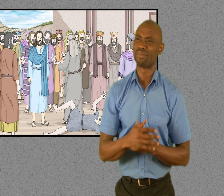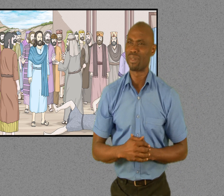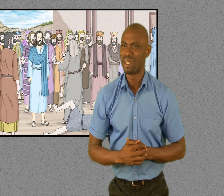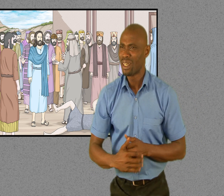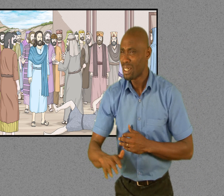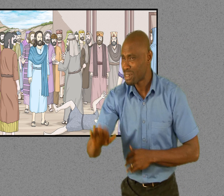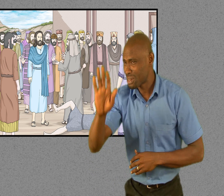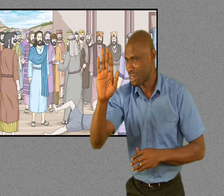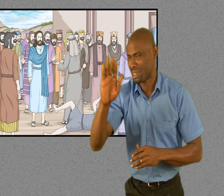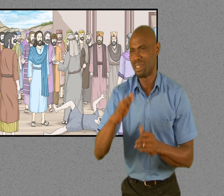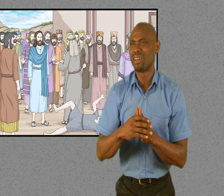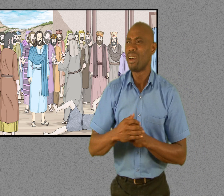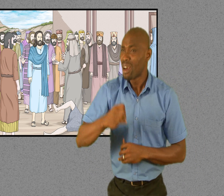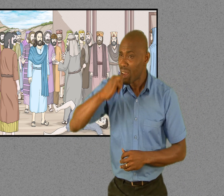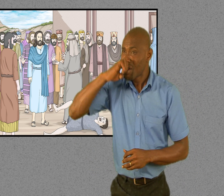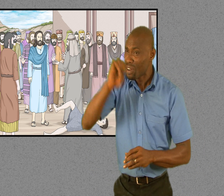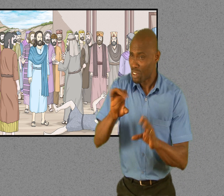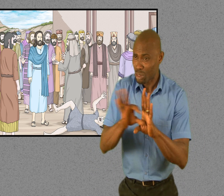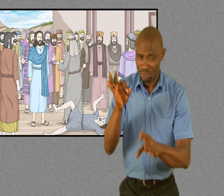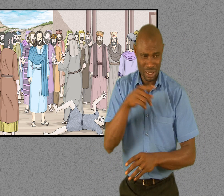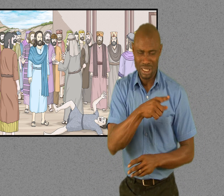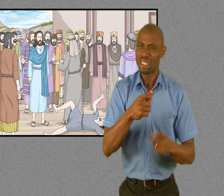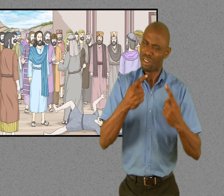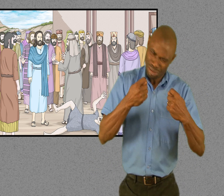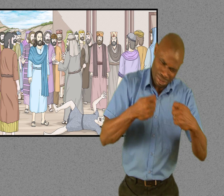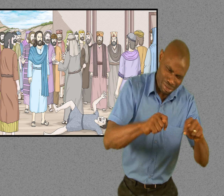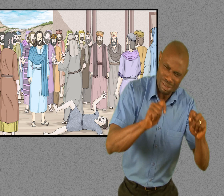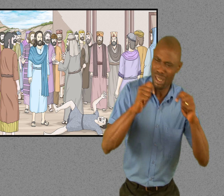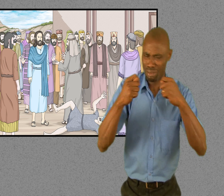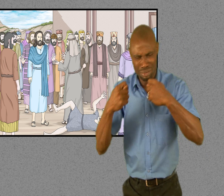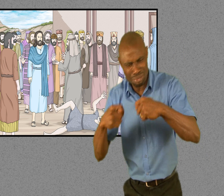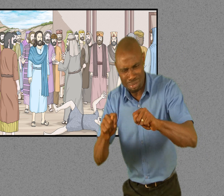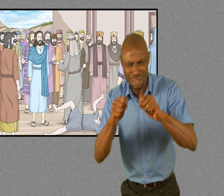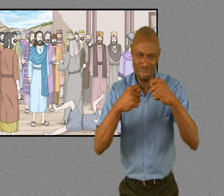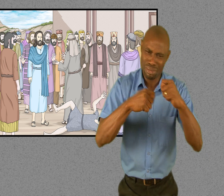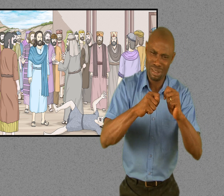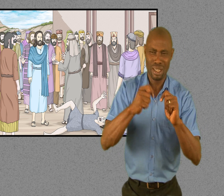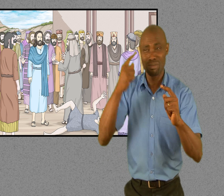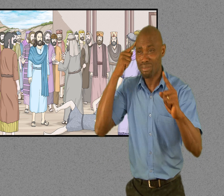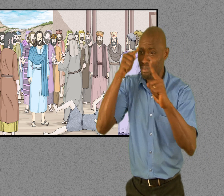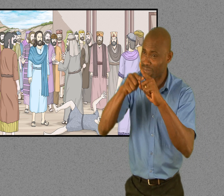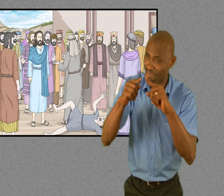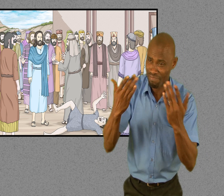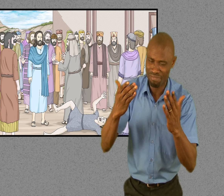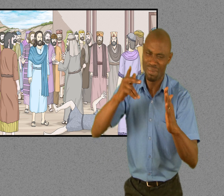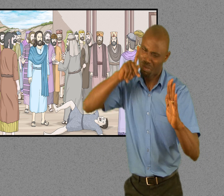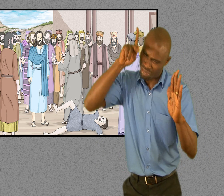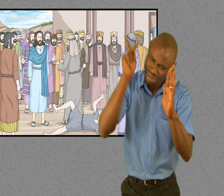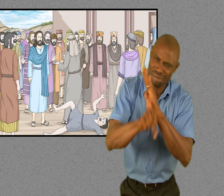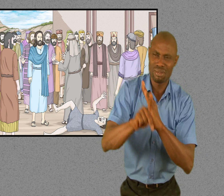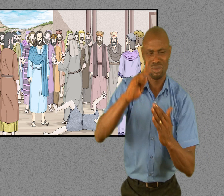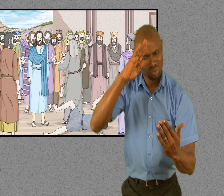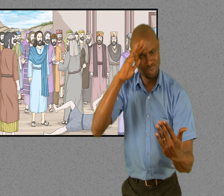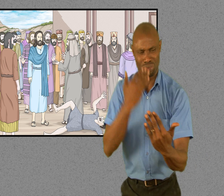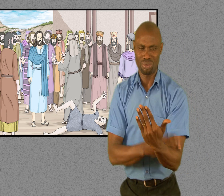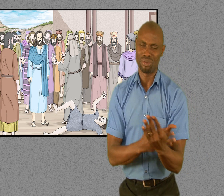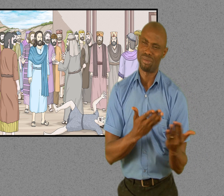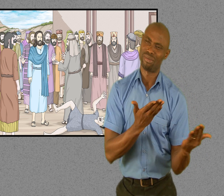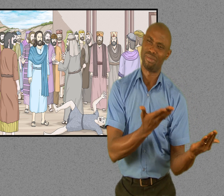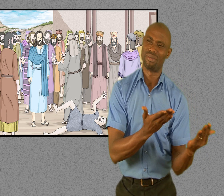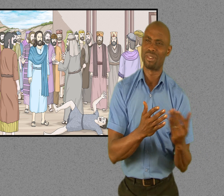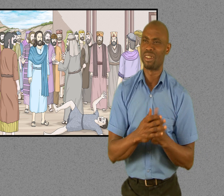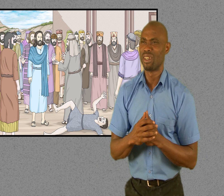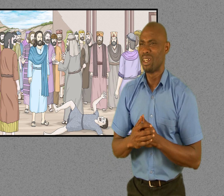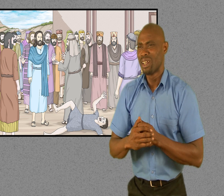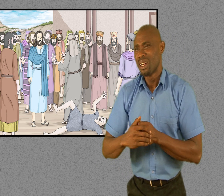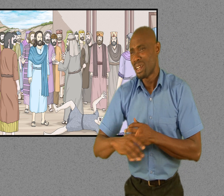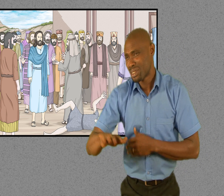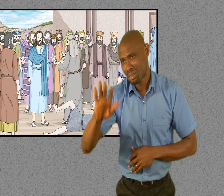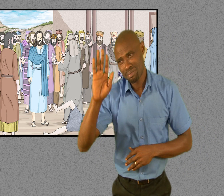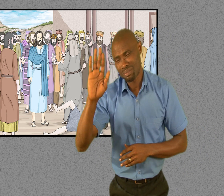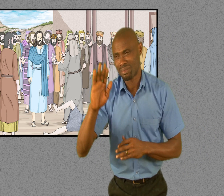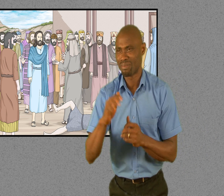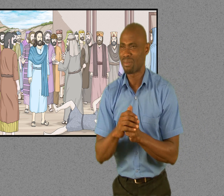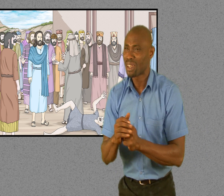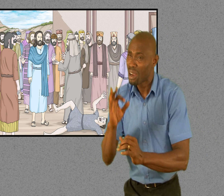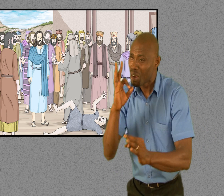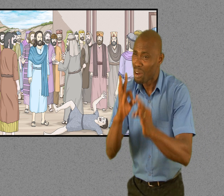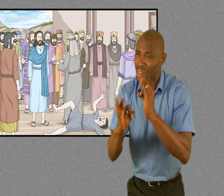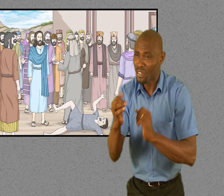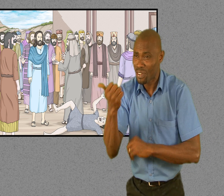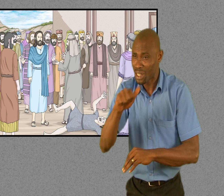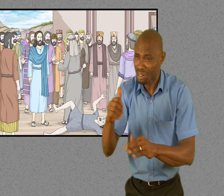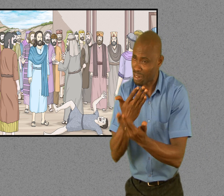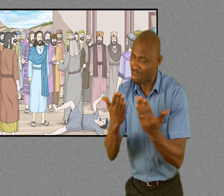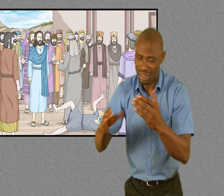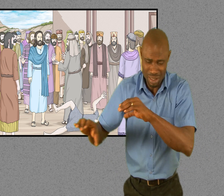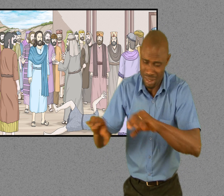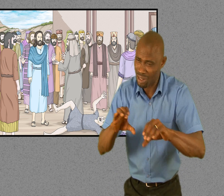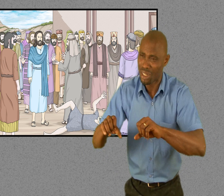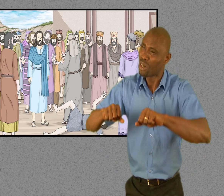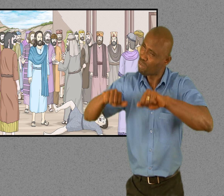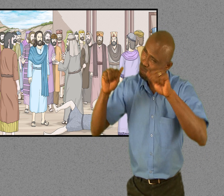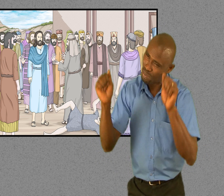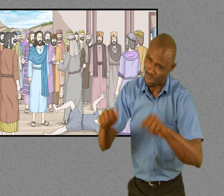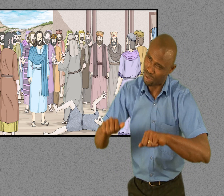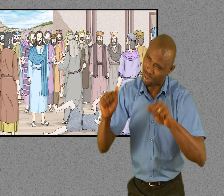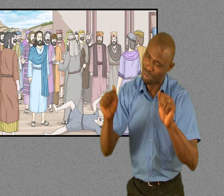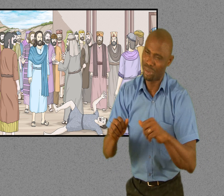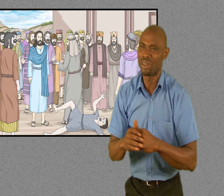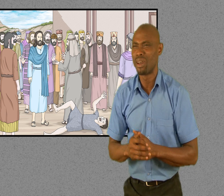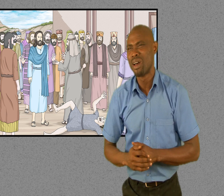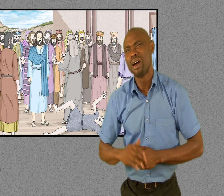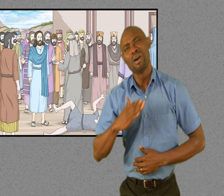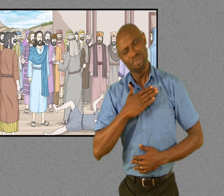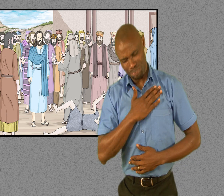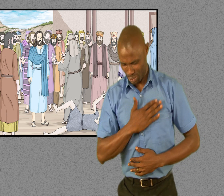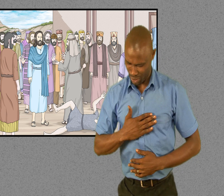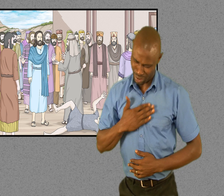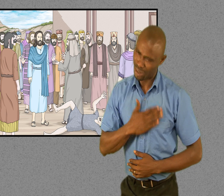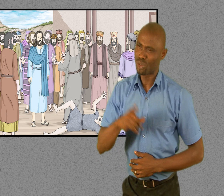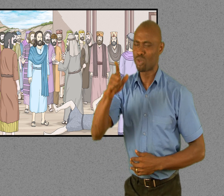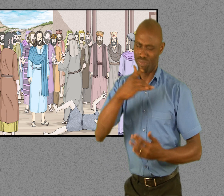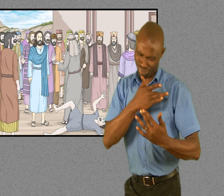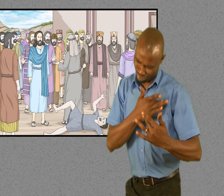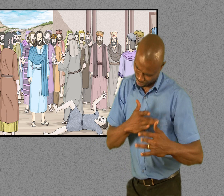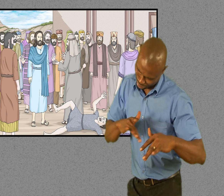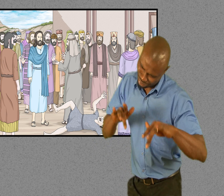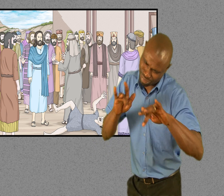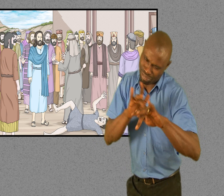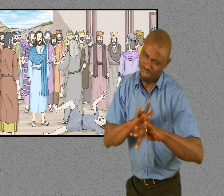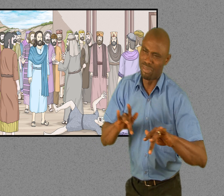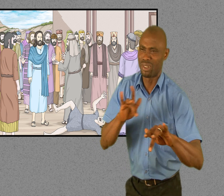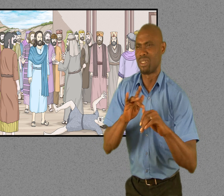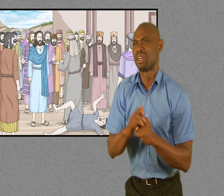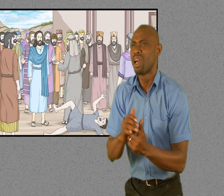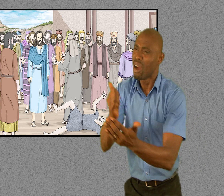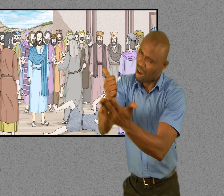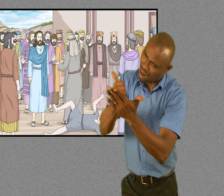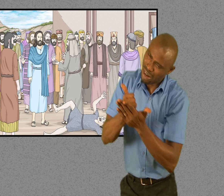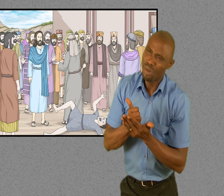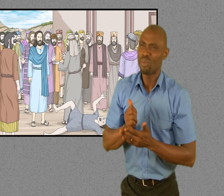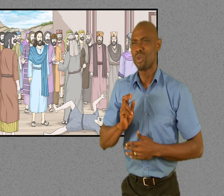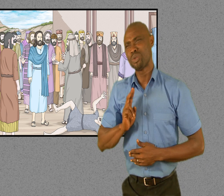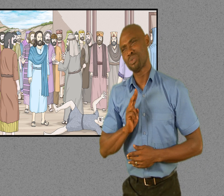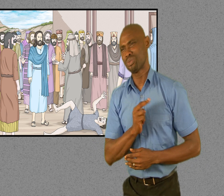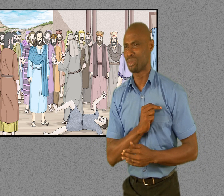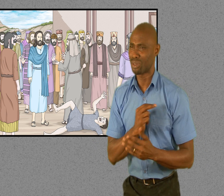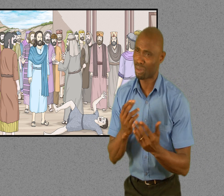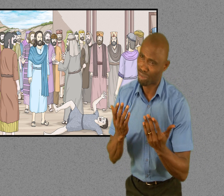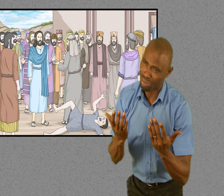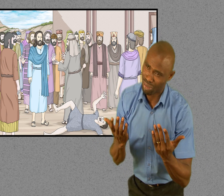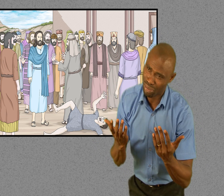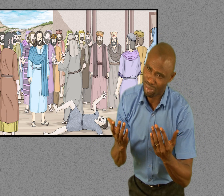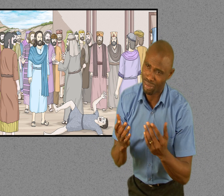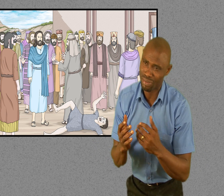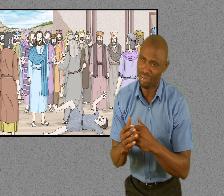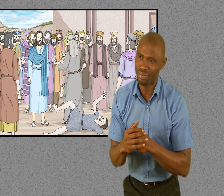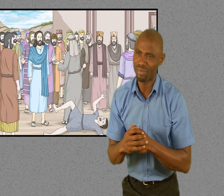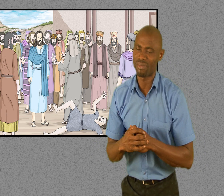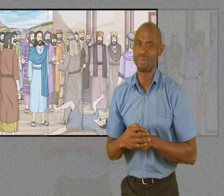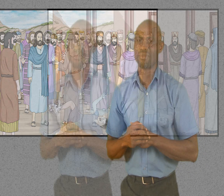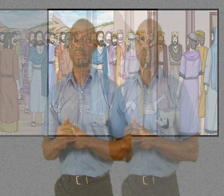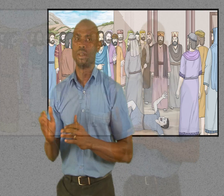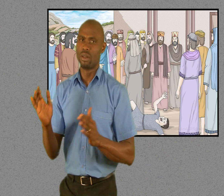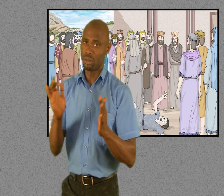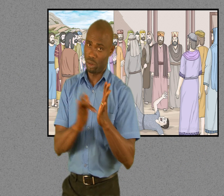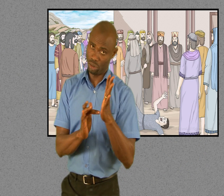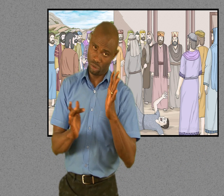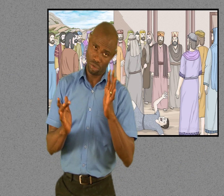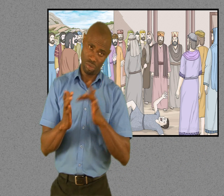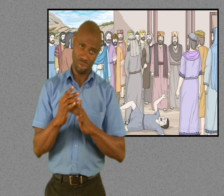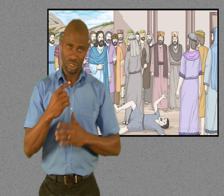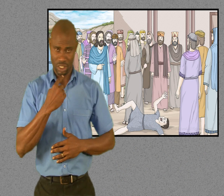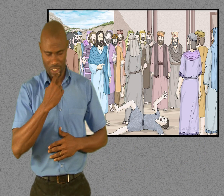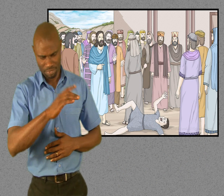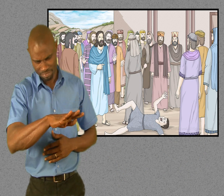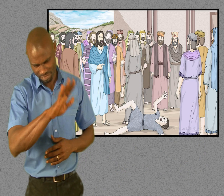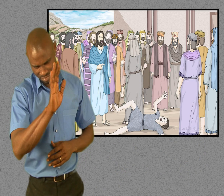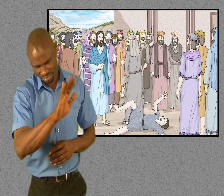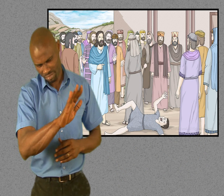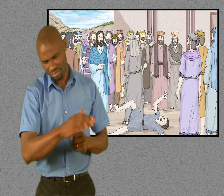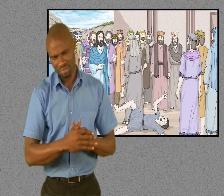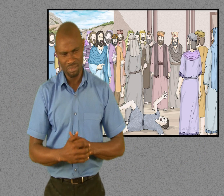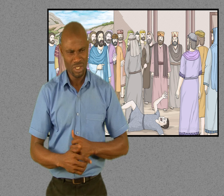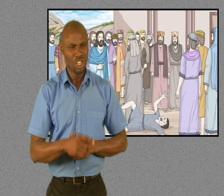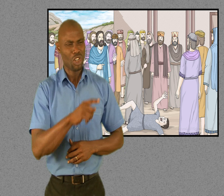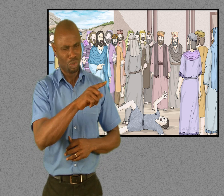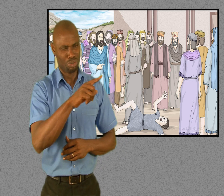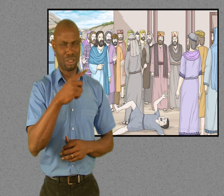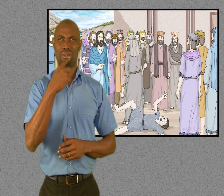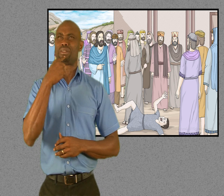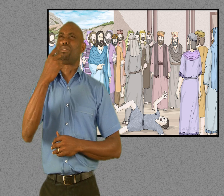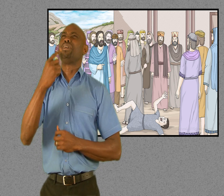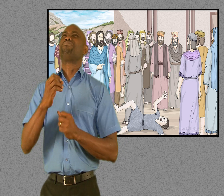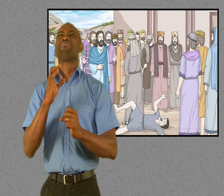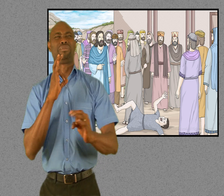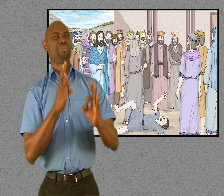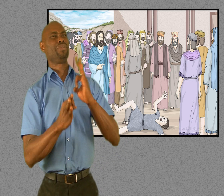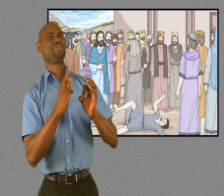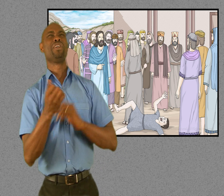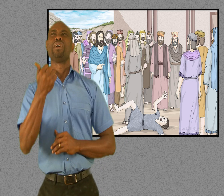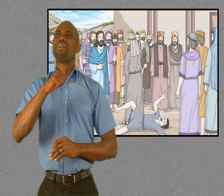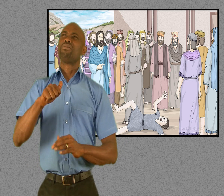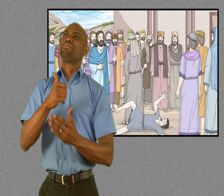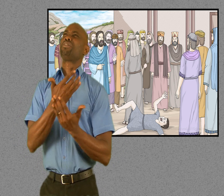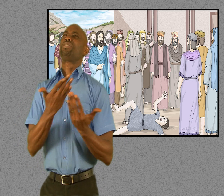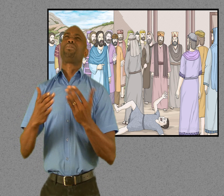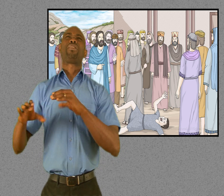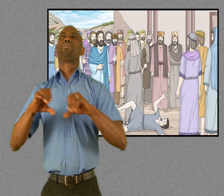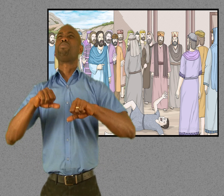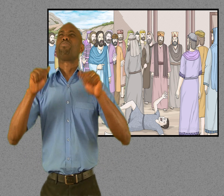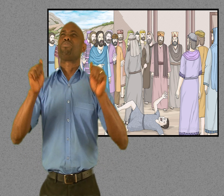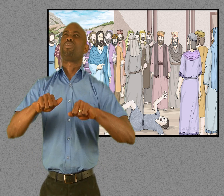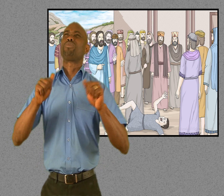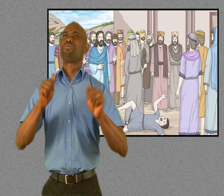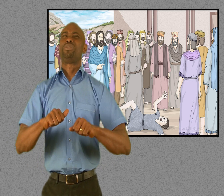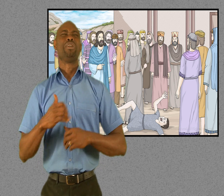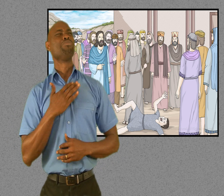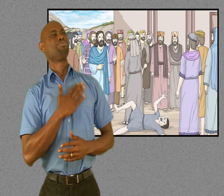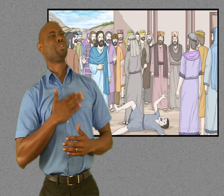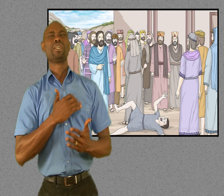But if You can do anything, have compassion on us and help us.” “If You can?”